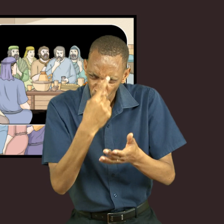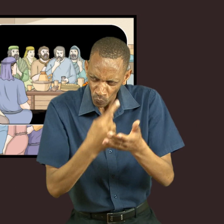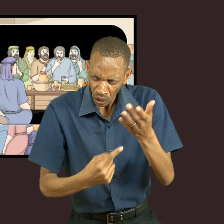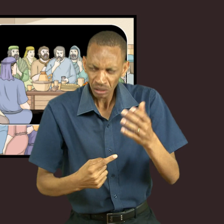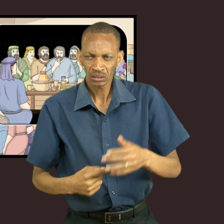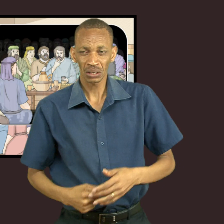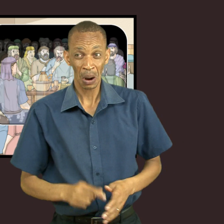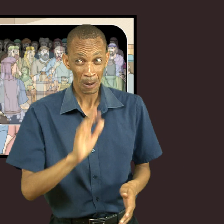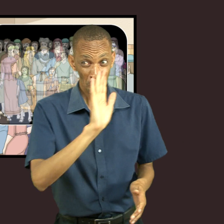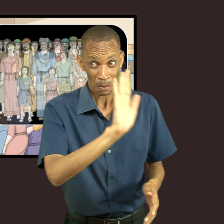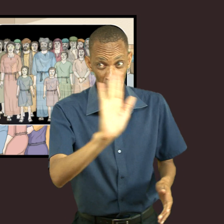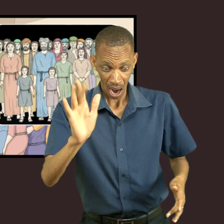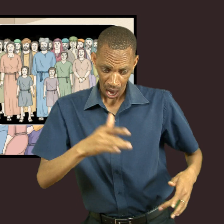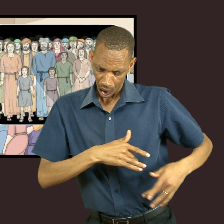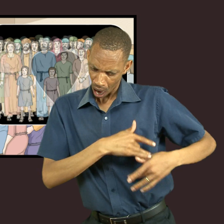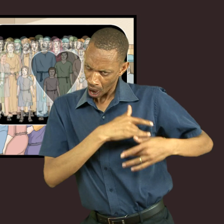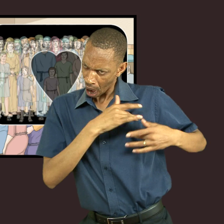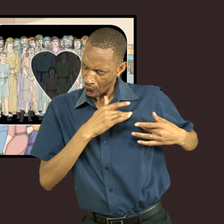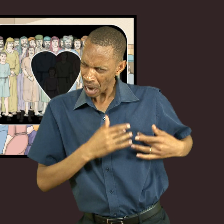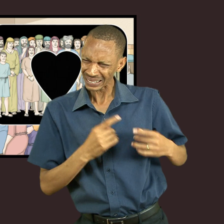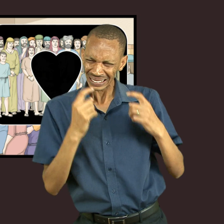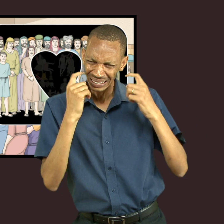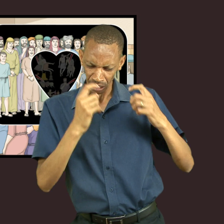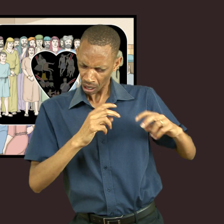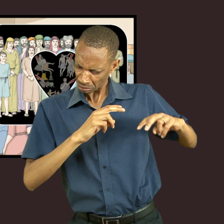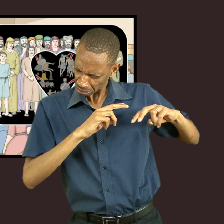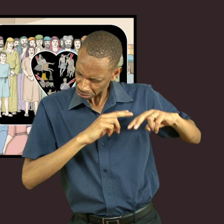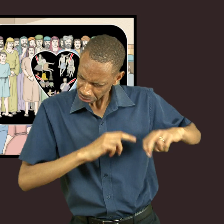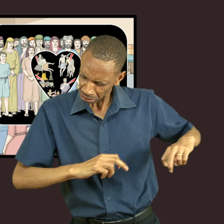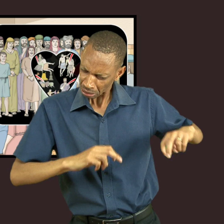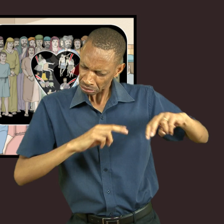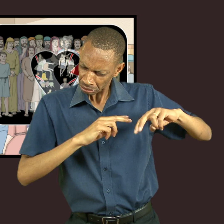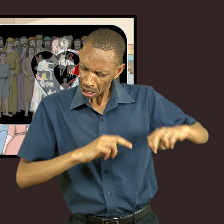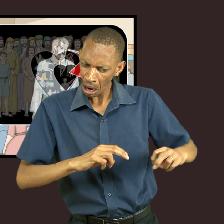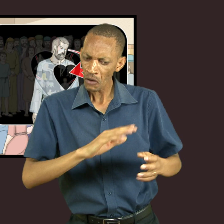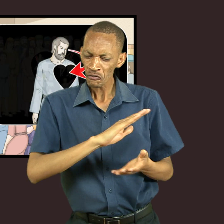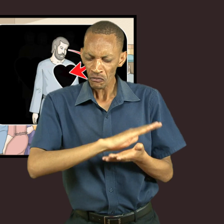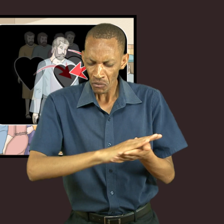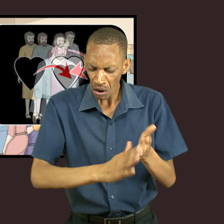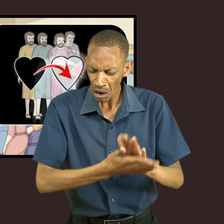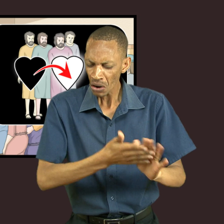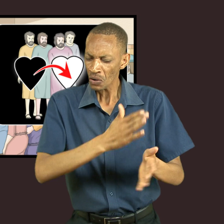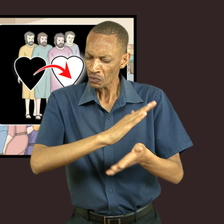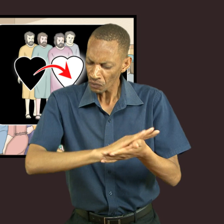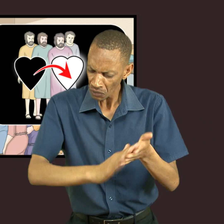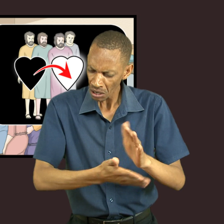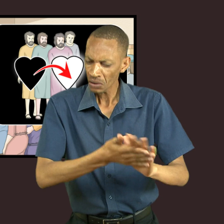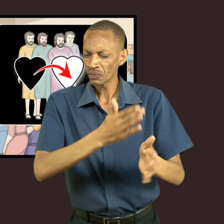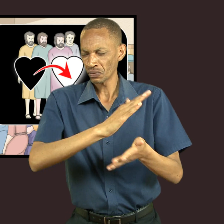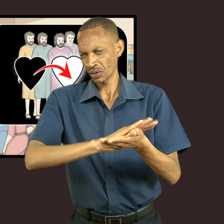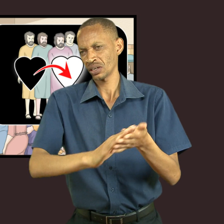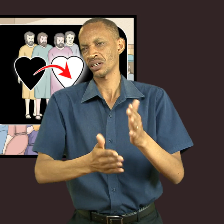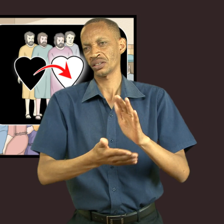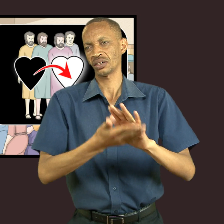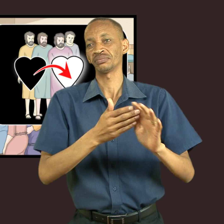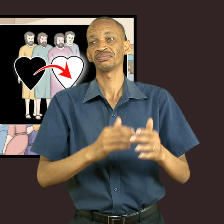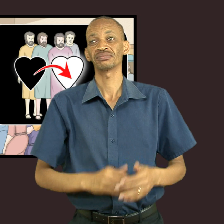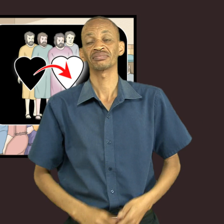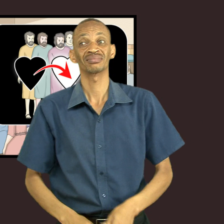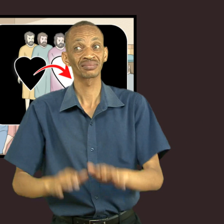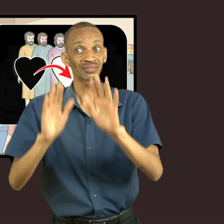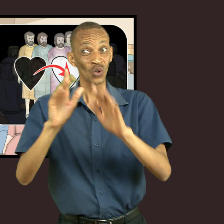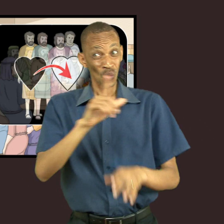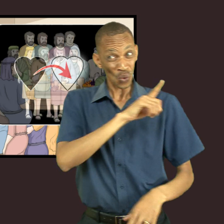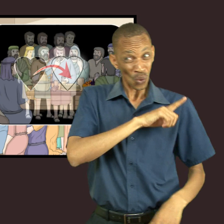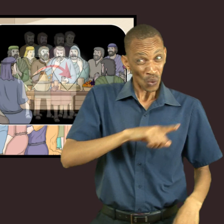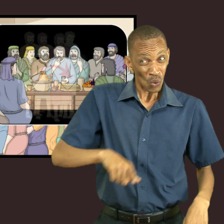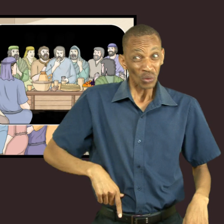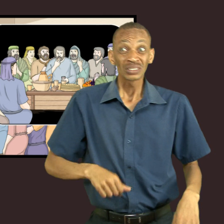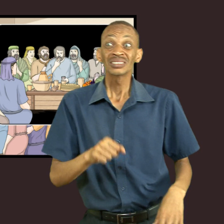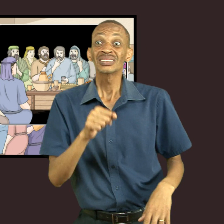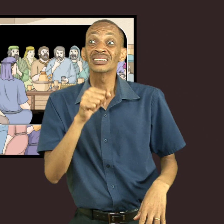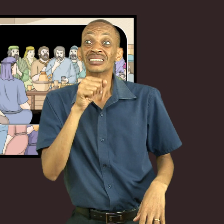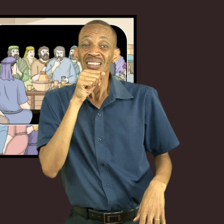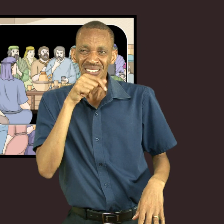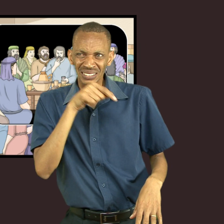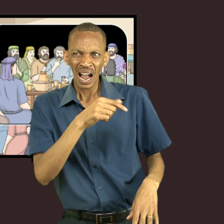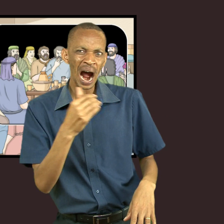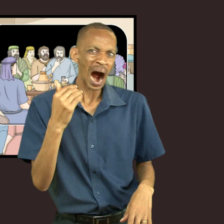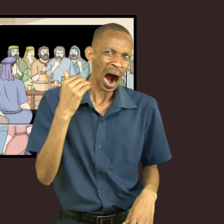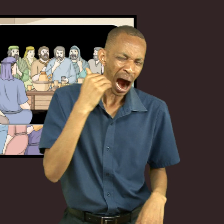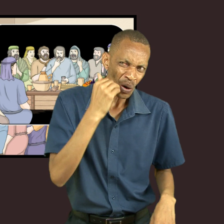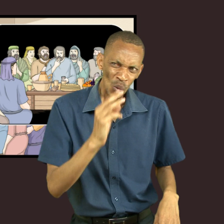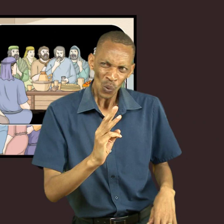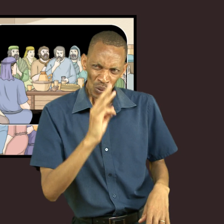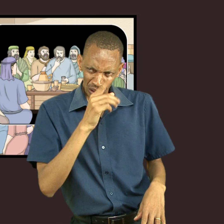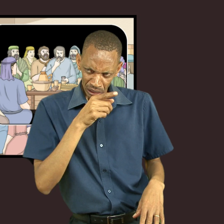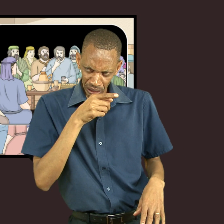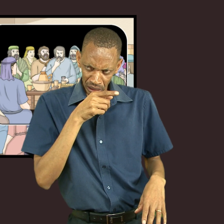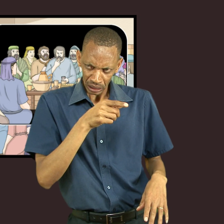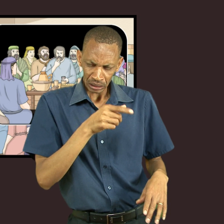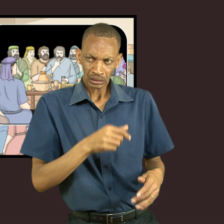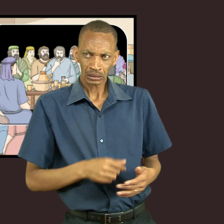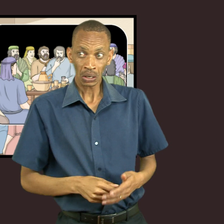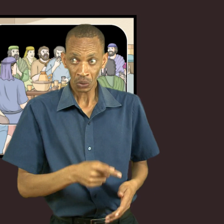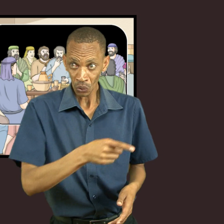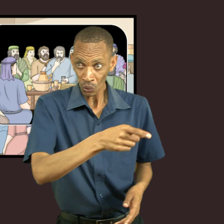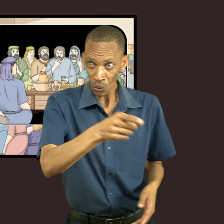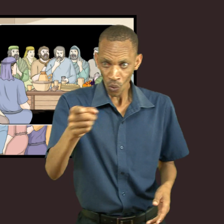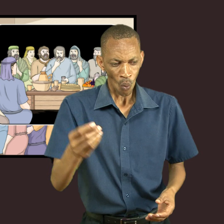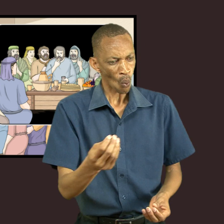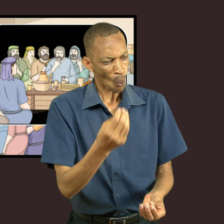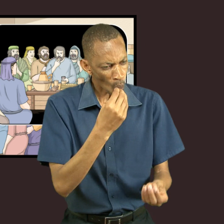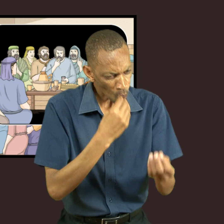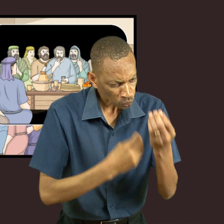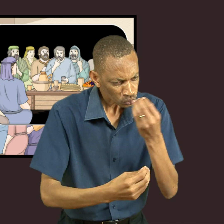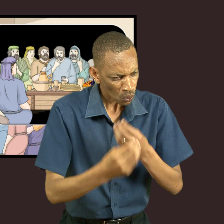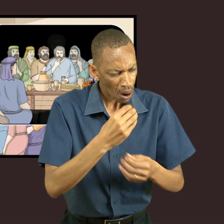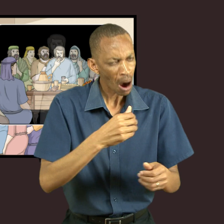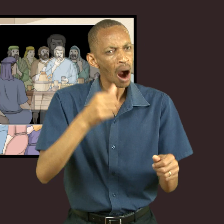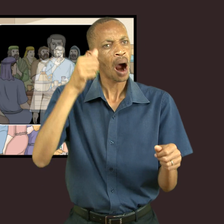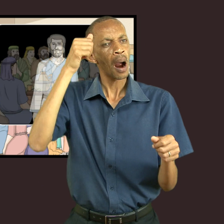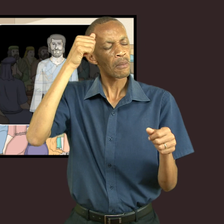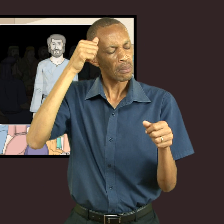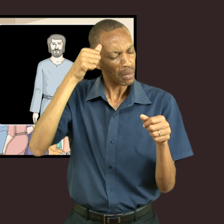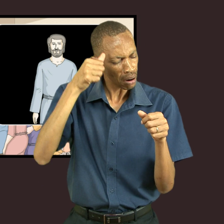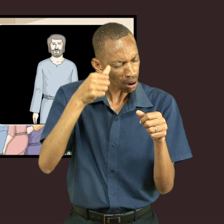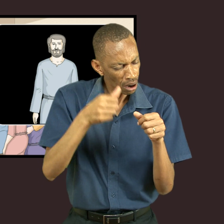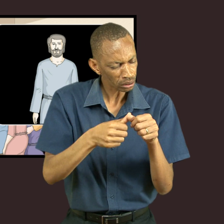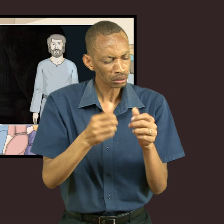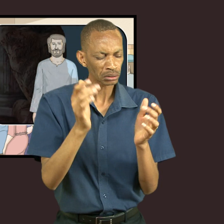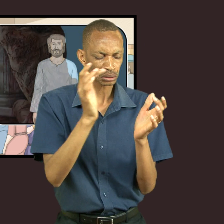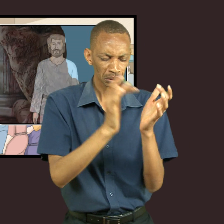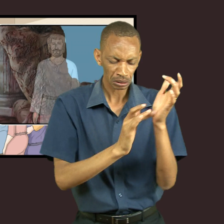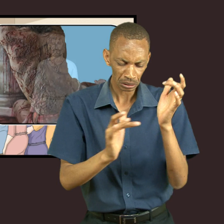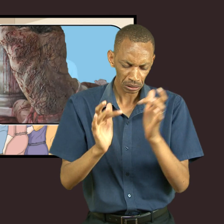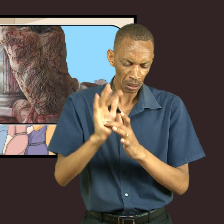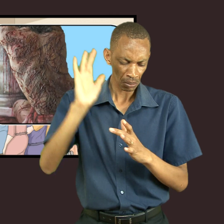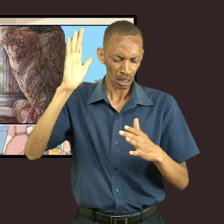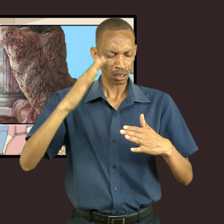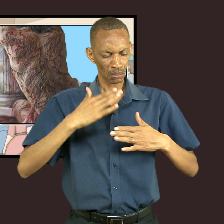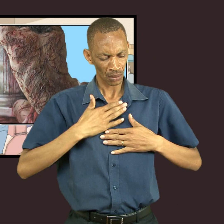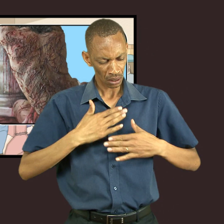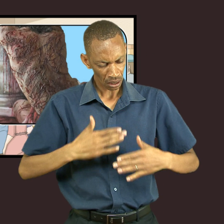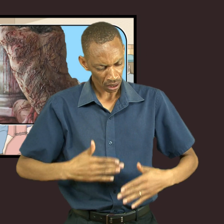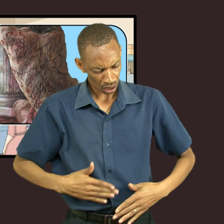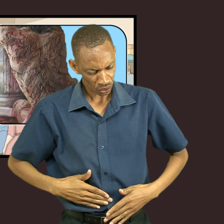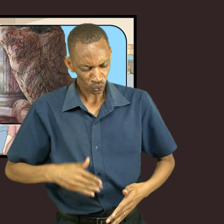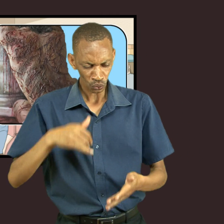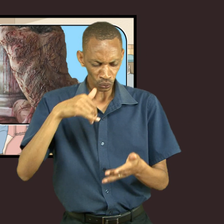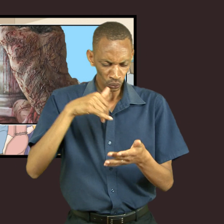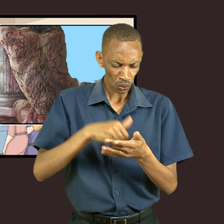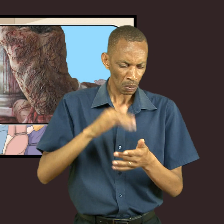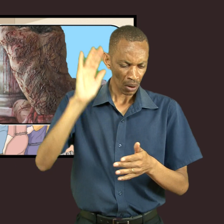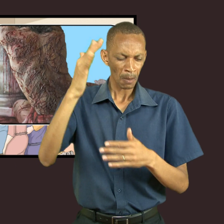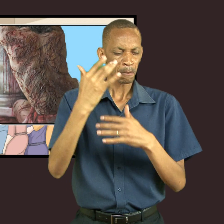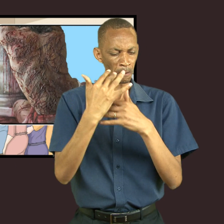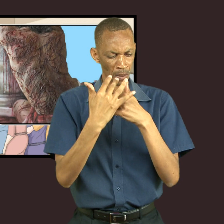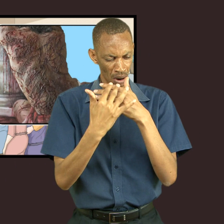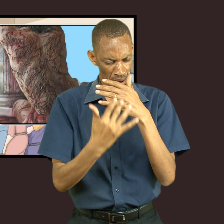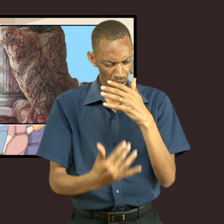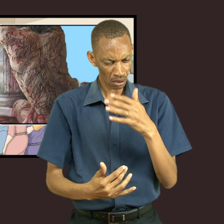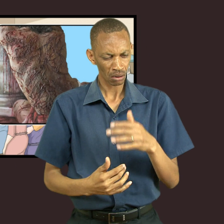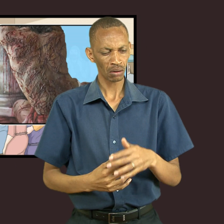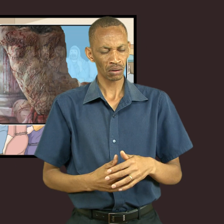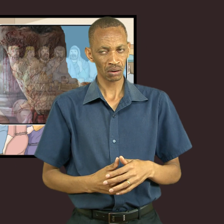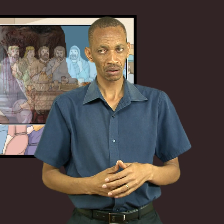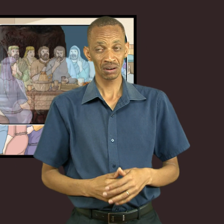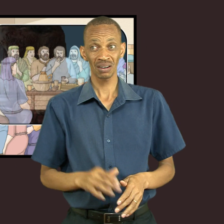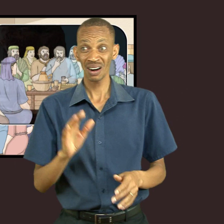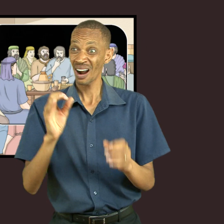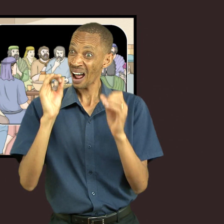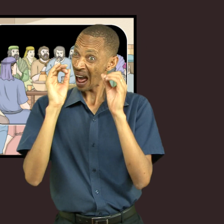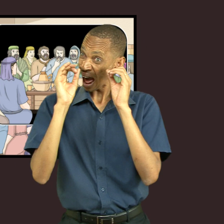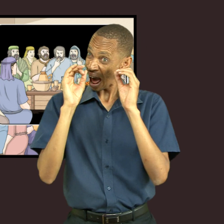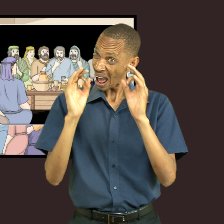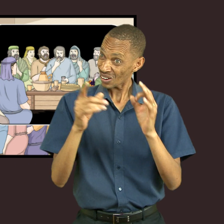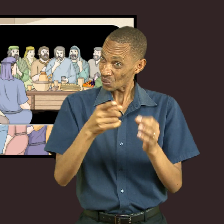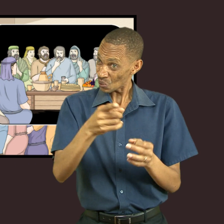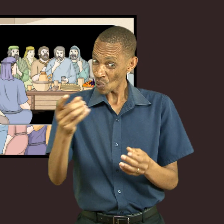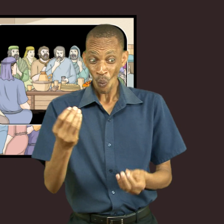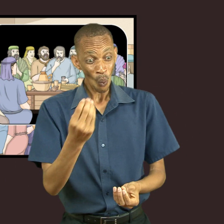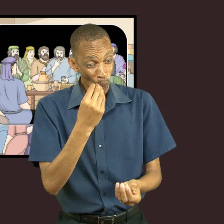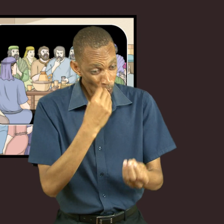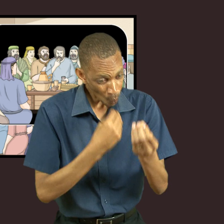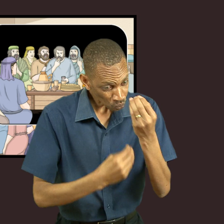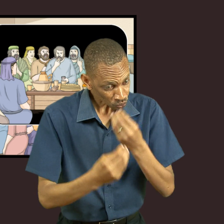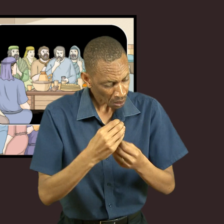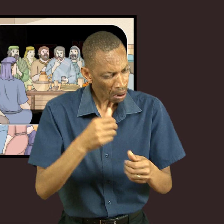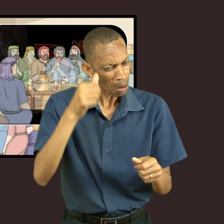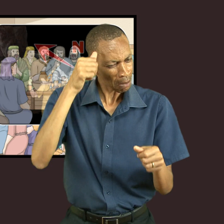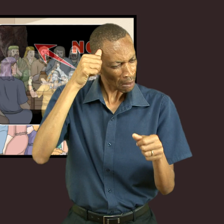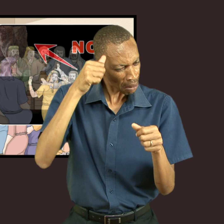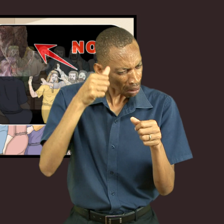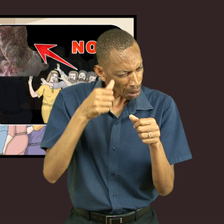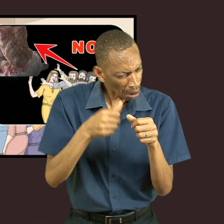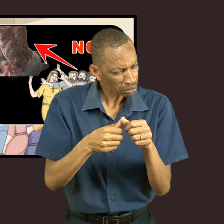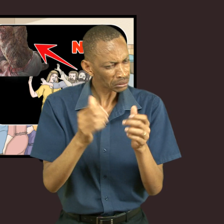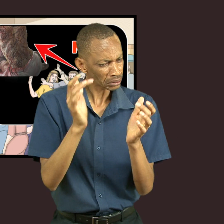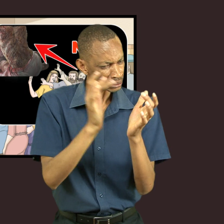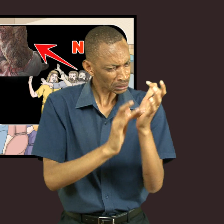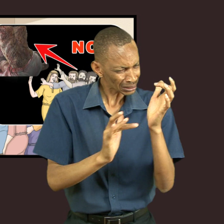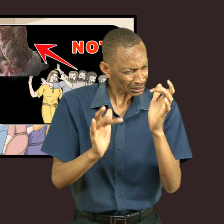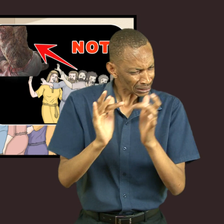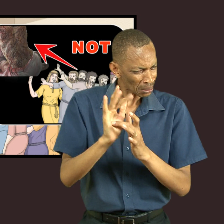Each one must examine himself before he eats of the bread and drinks of the cup.